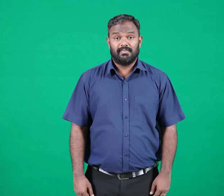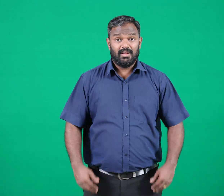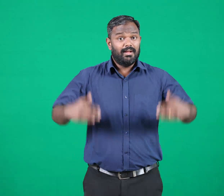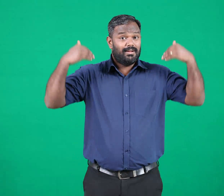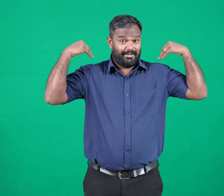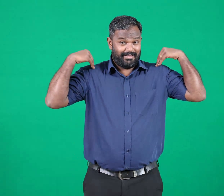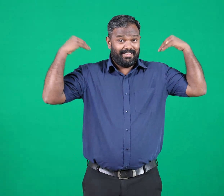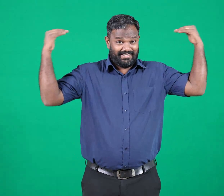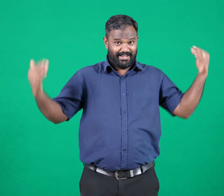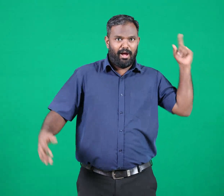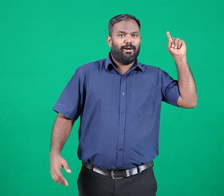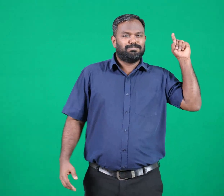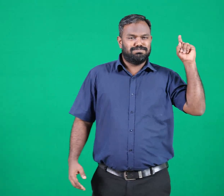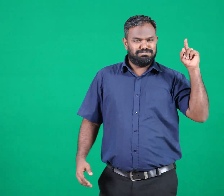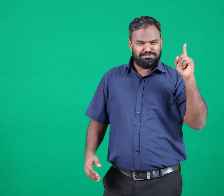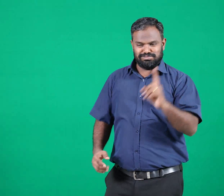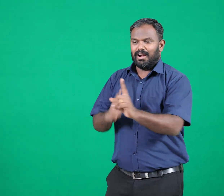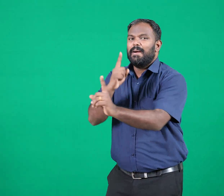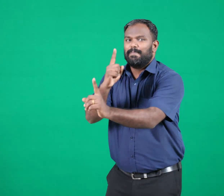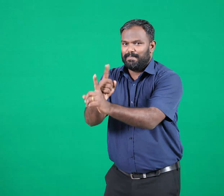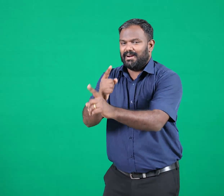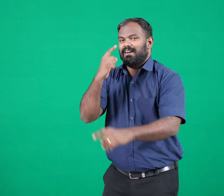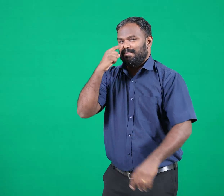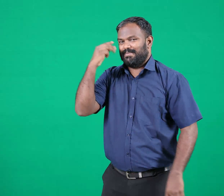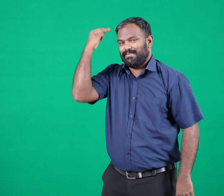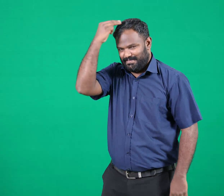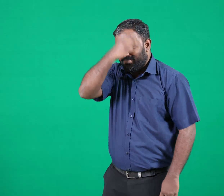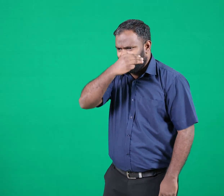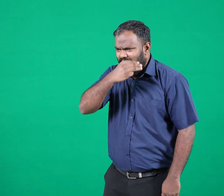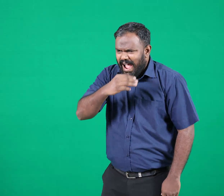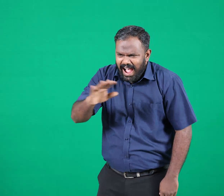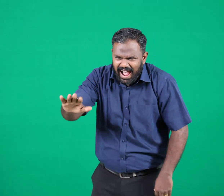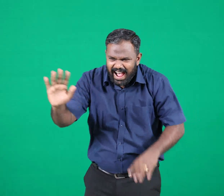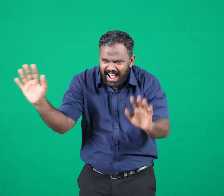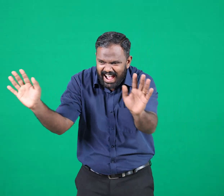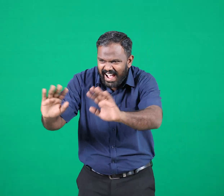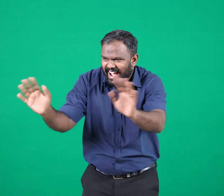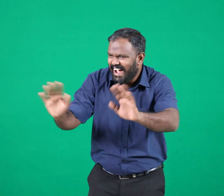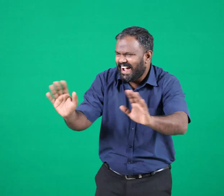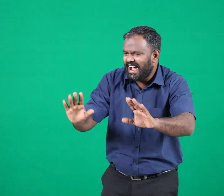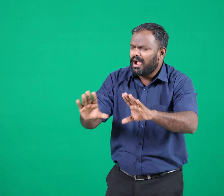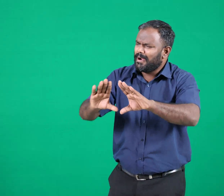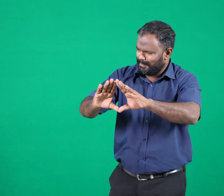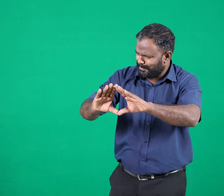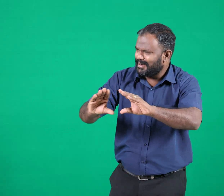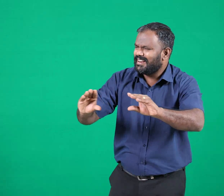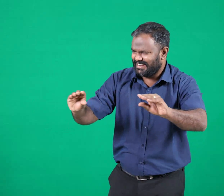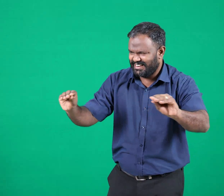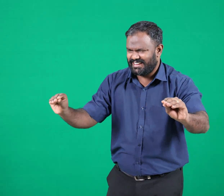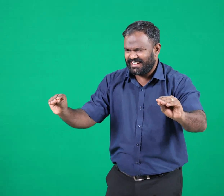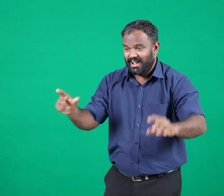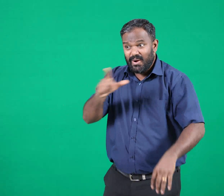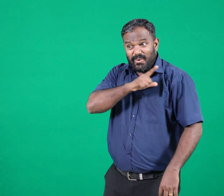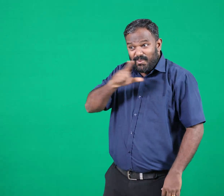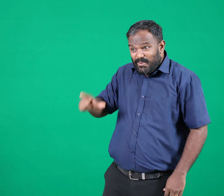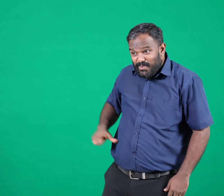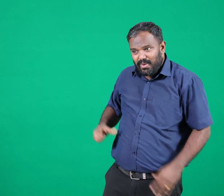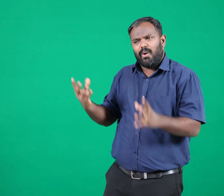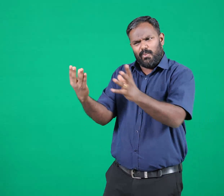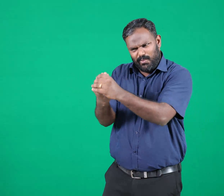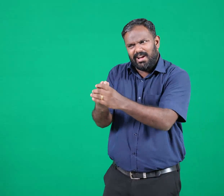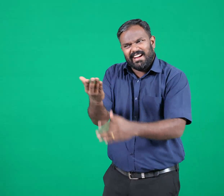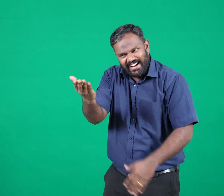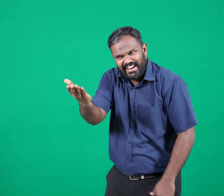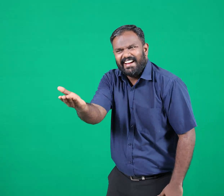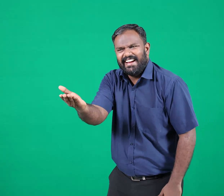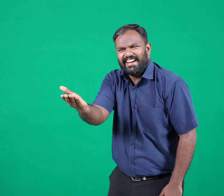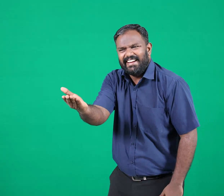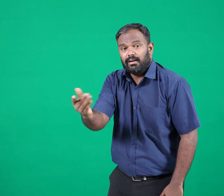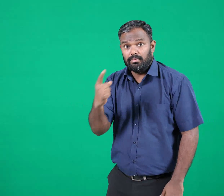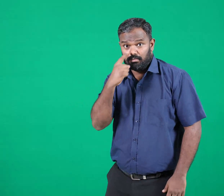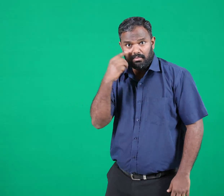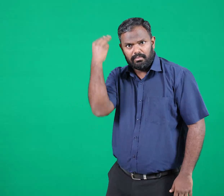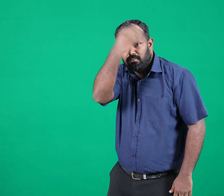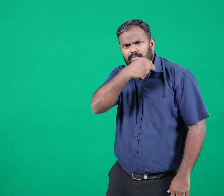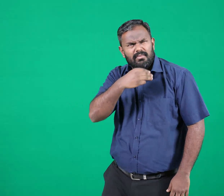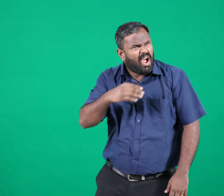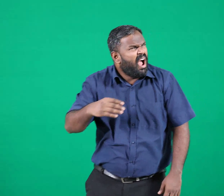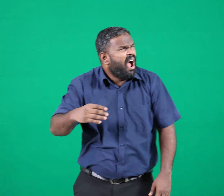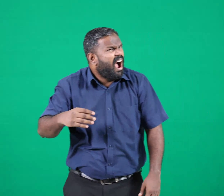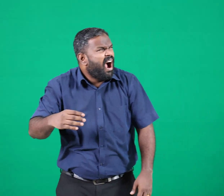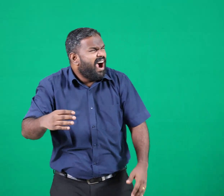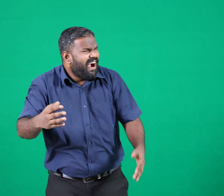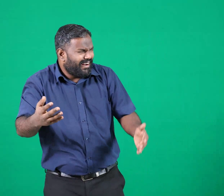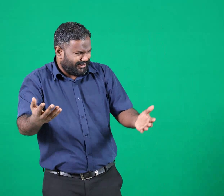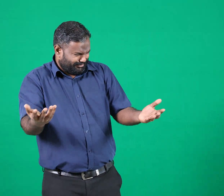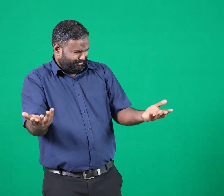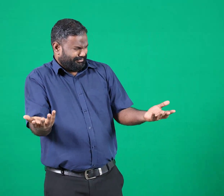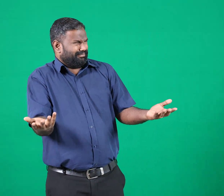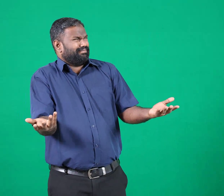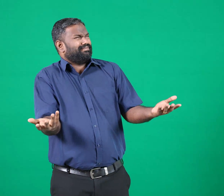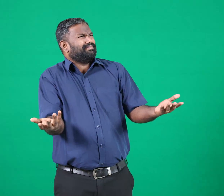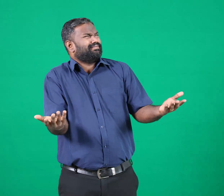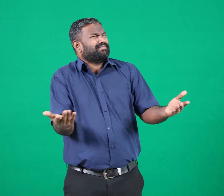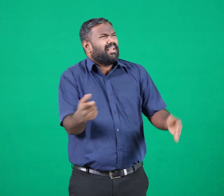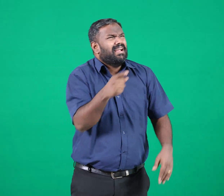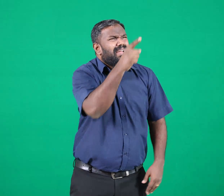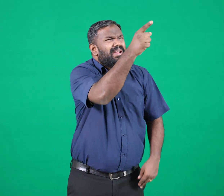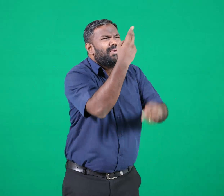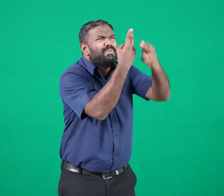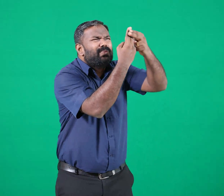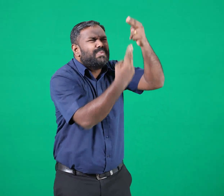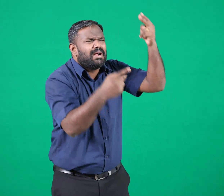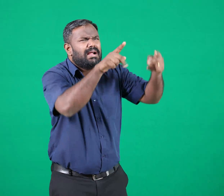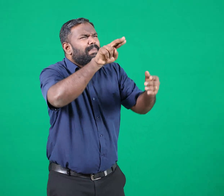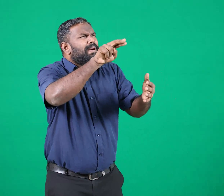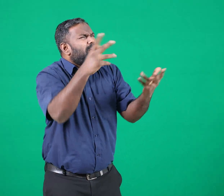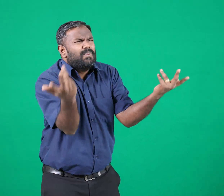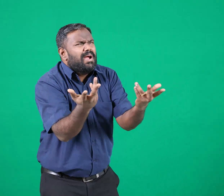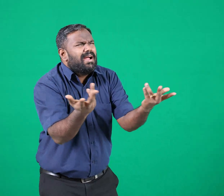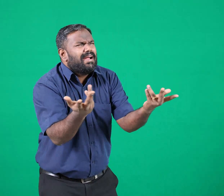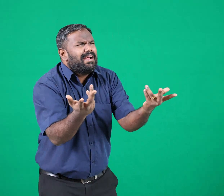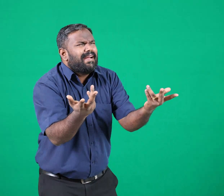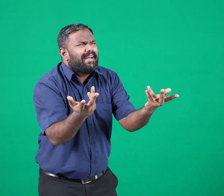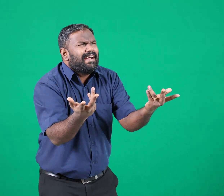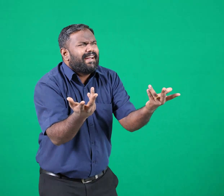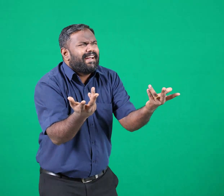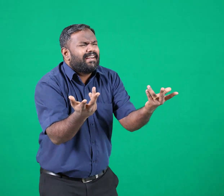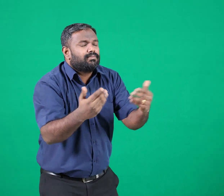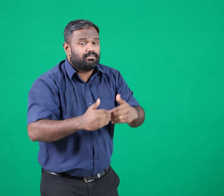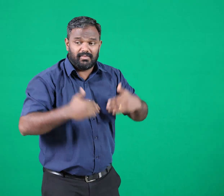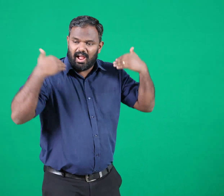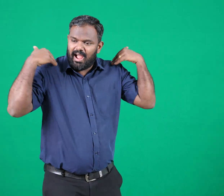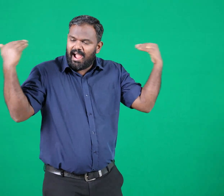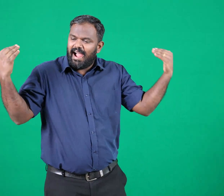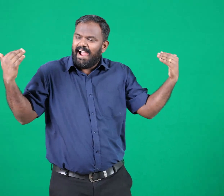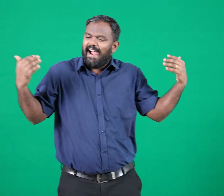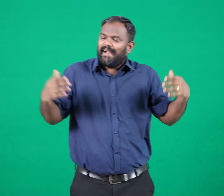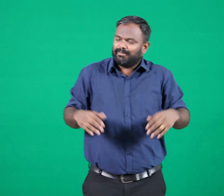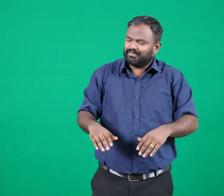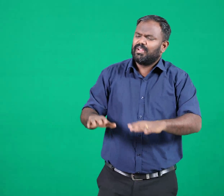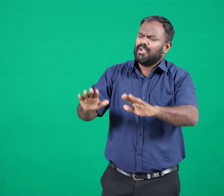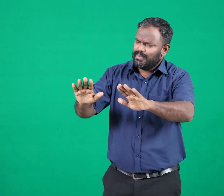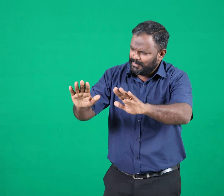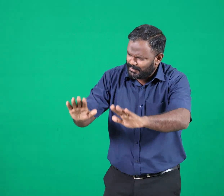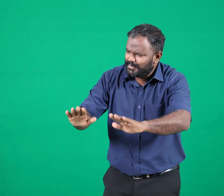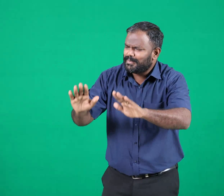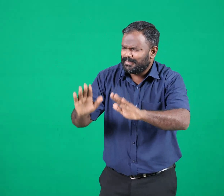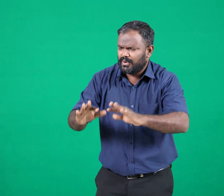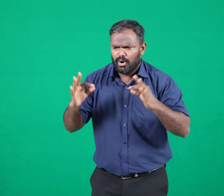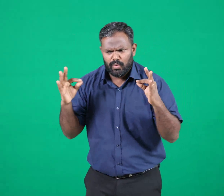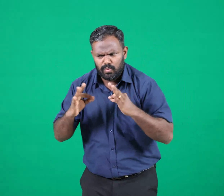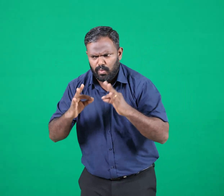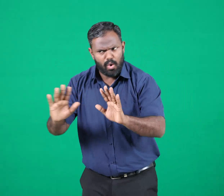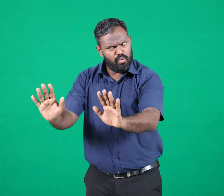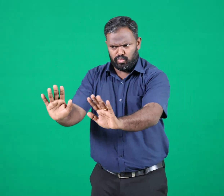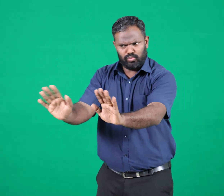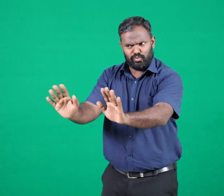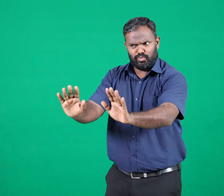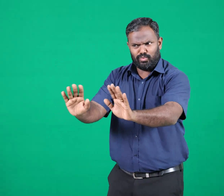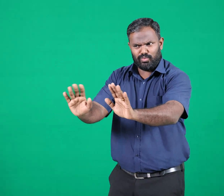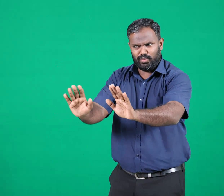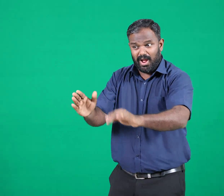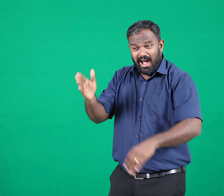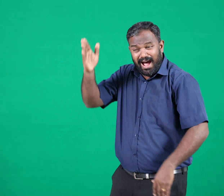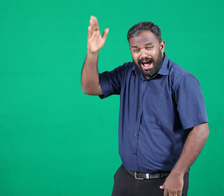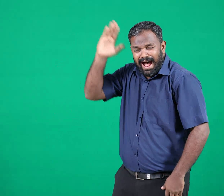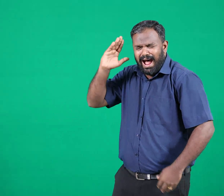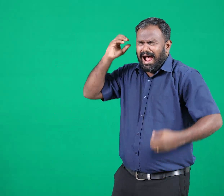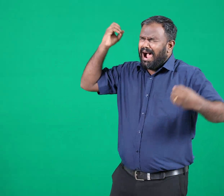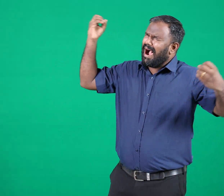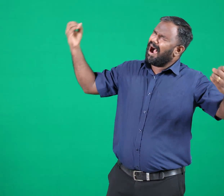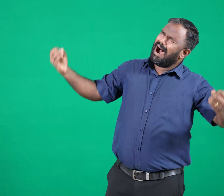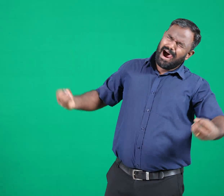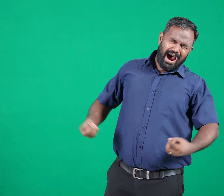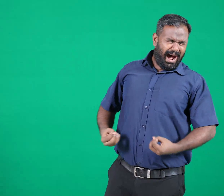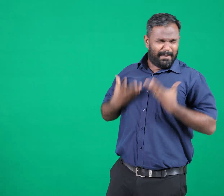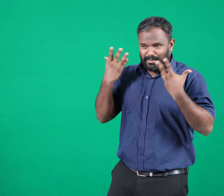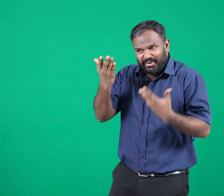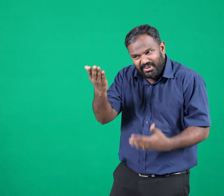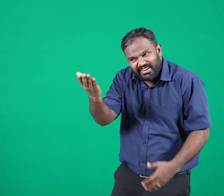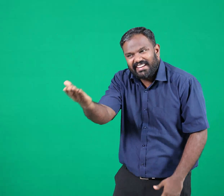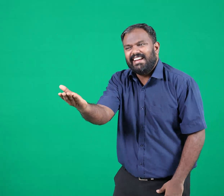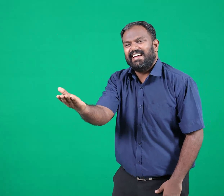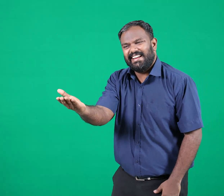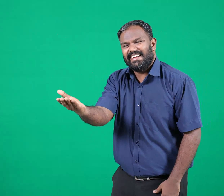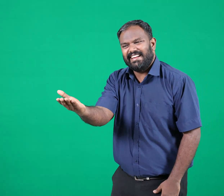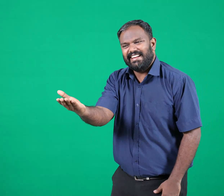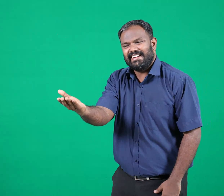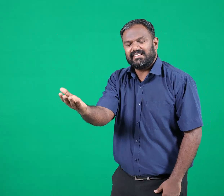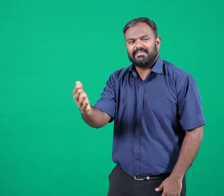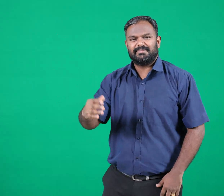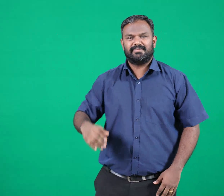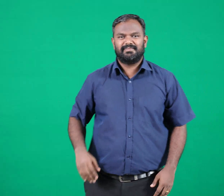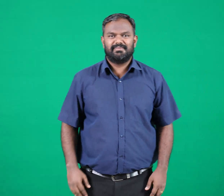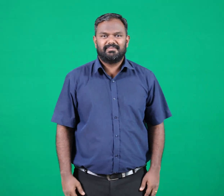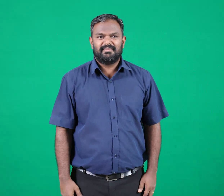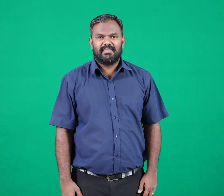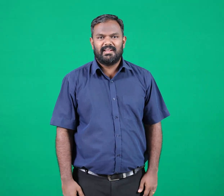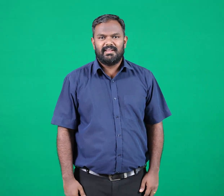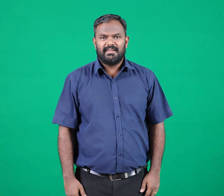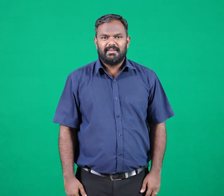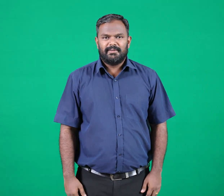The angel appeared to her and said, "Greetings, you who are highly favored! The Lord is with you." Mary was greatly troubled at his words and wondered what kind of greeting this might be. So the angel told her, "Do not be afraid, Mary, for you have found favor with God.